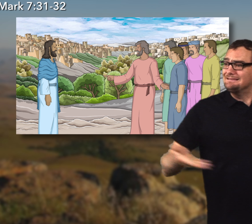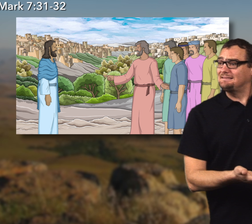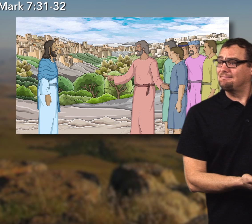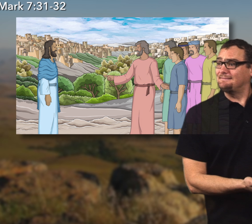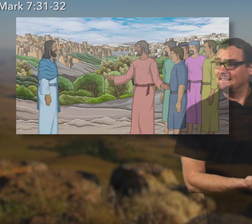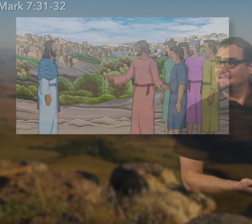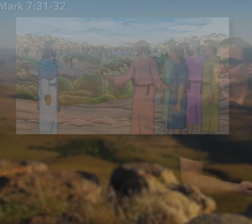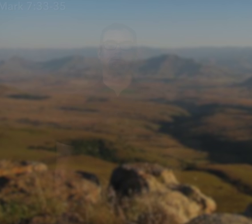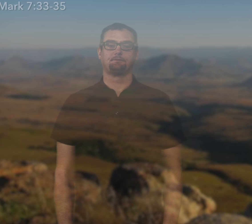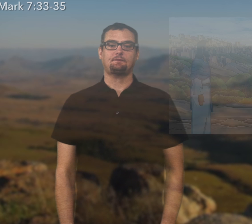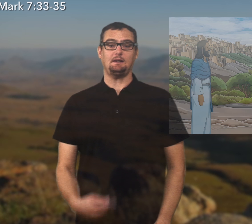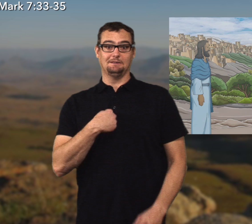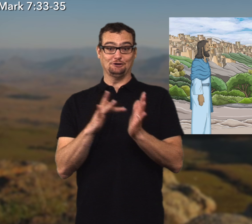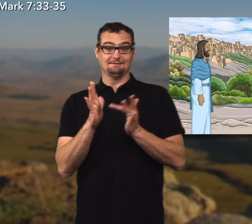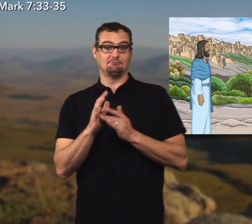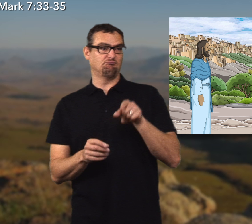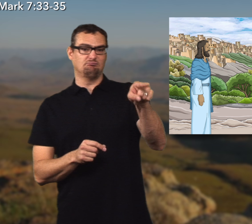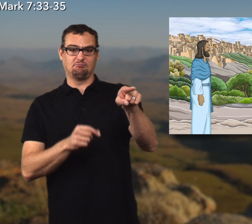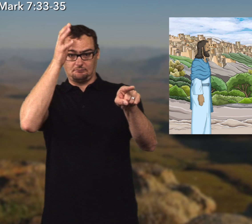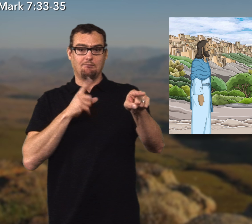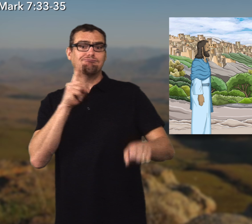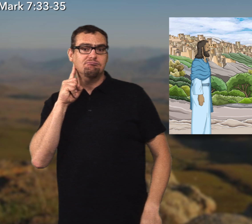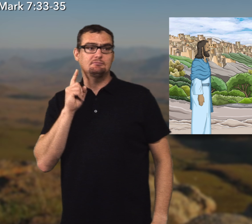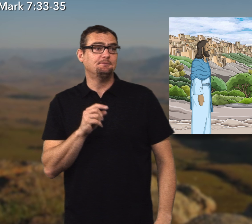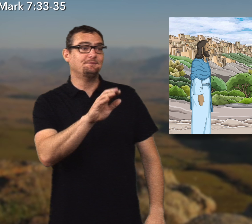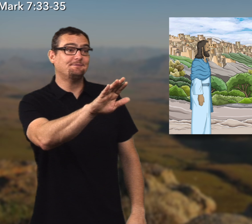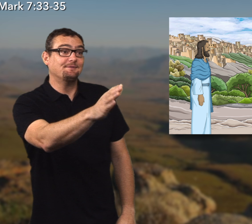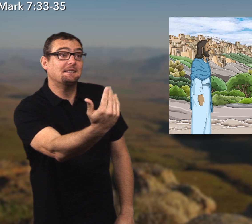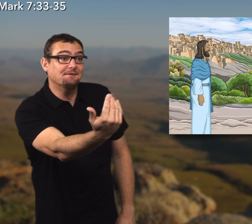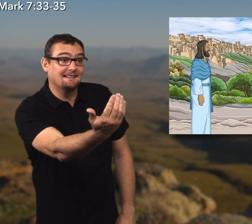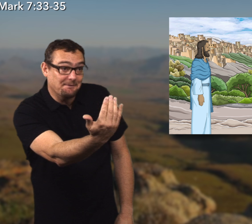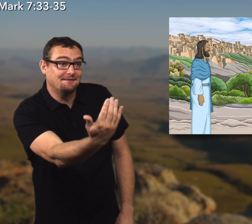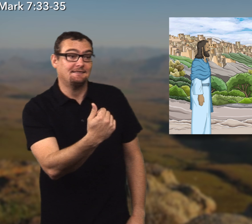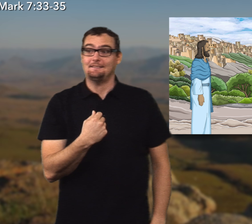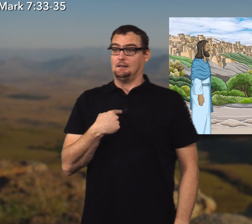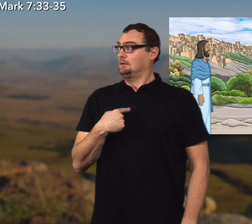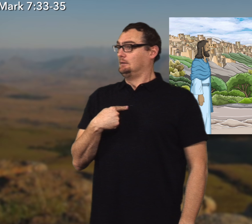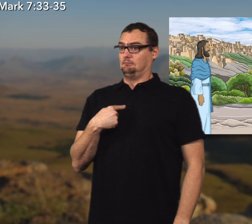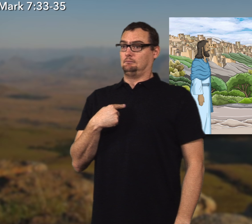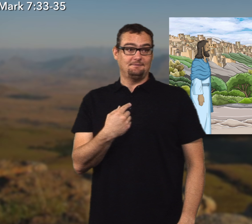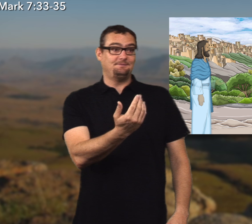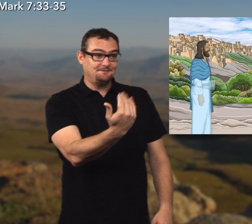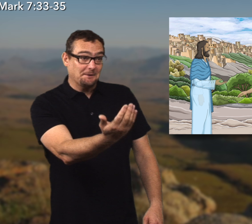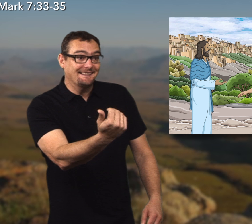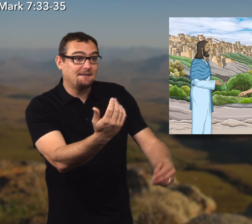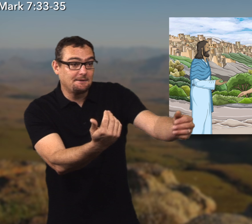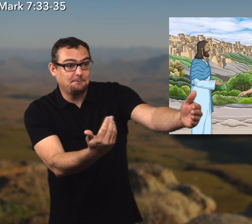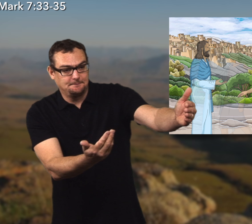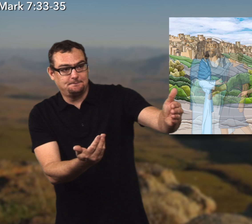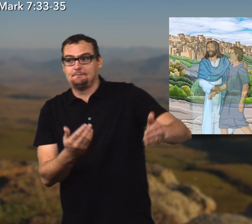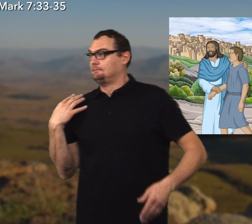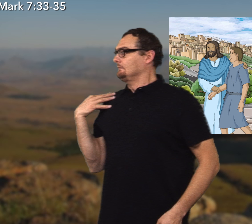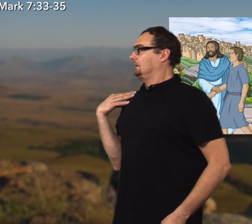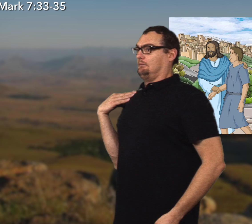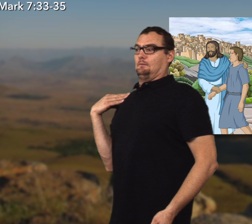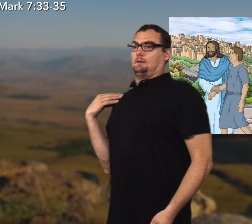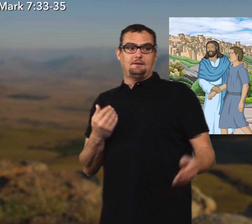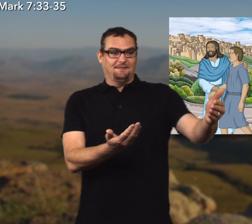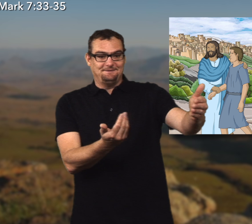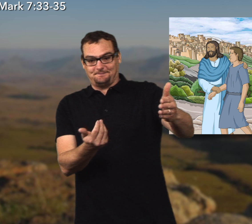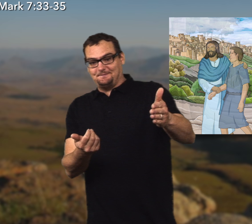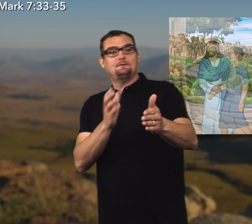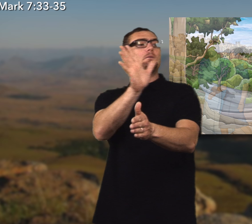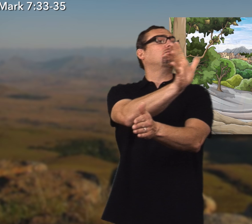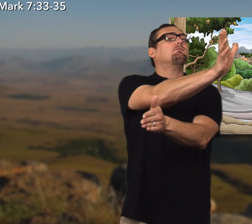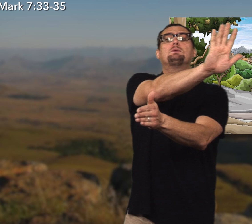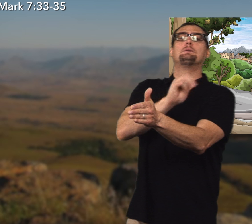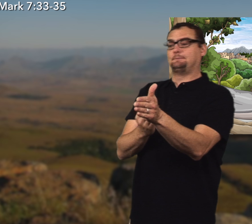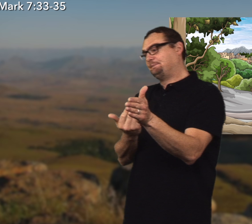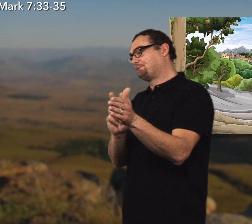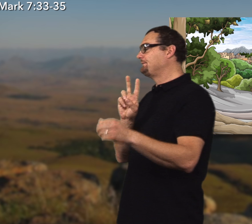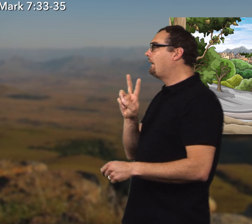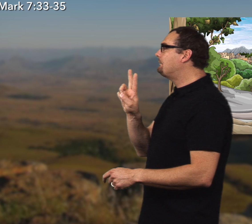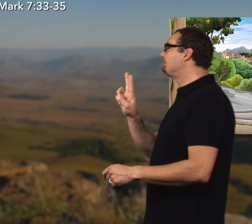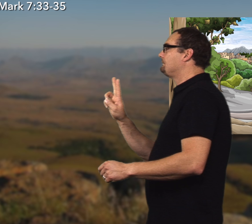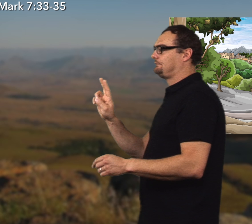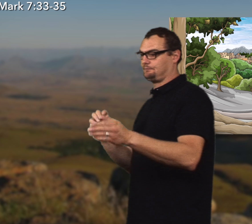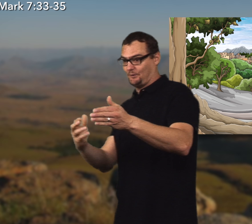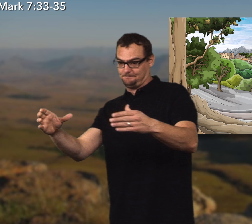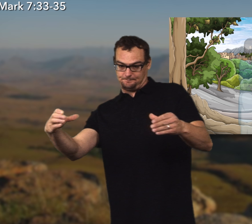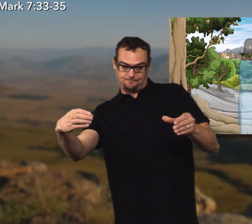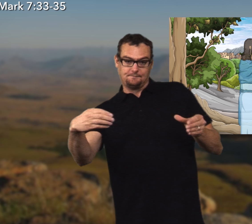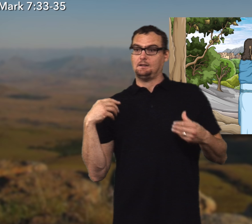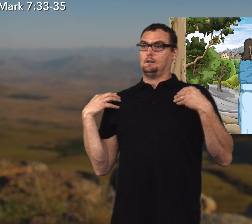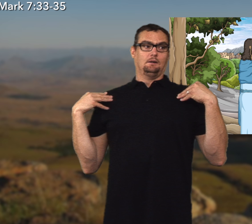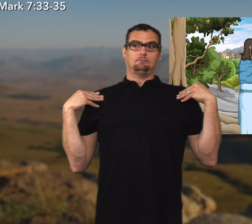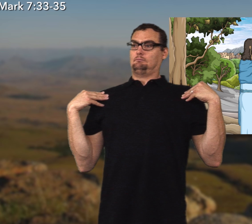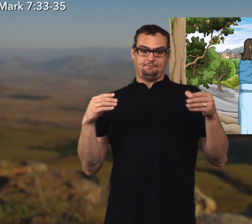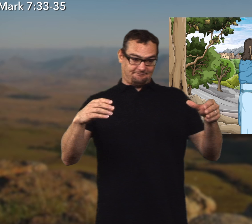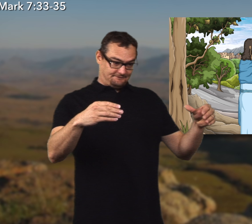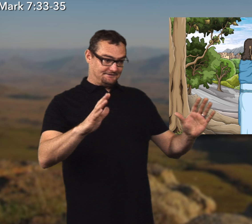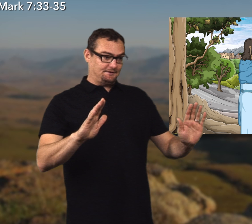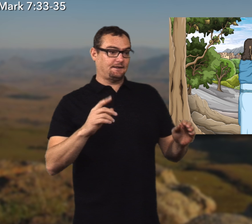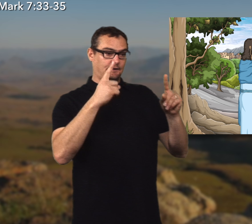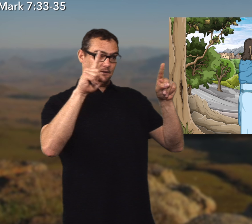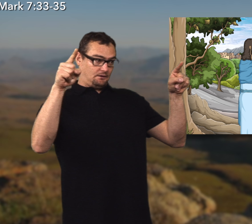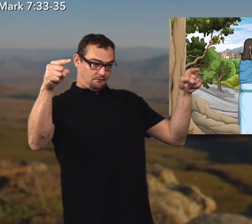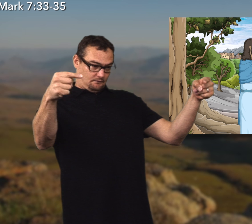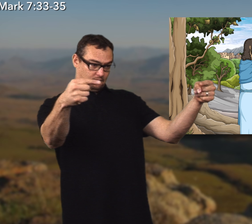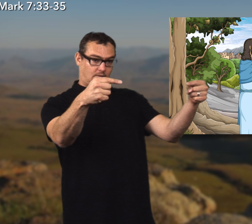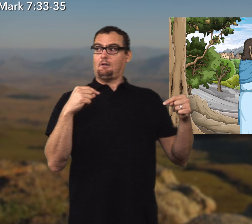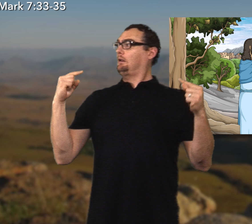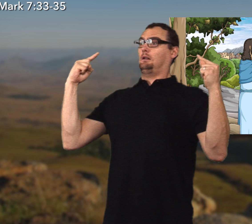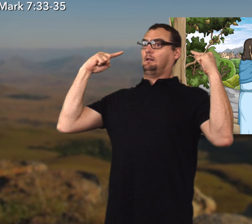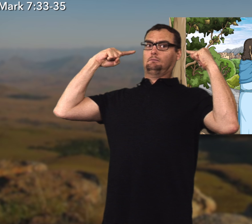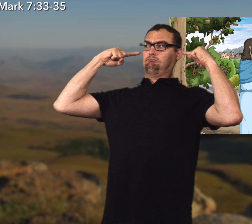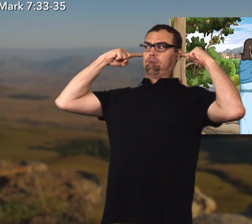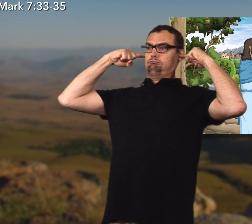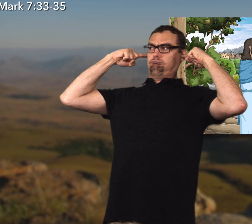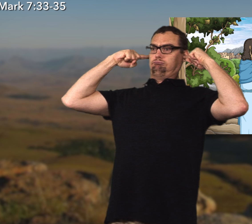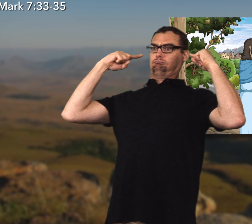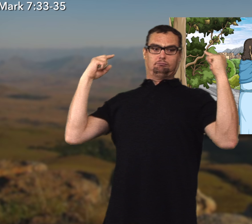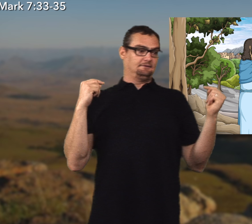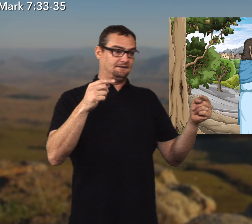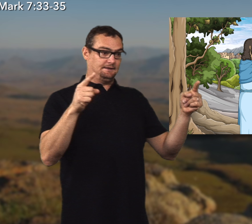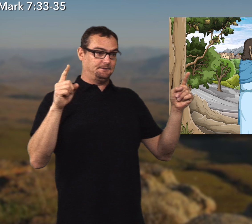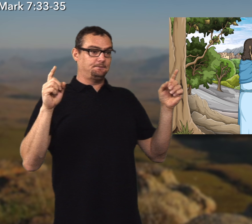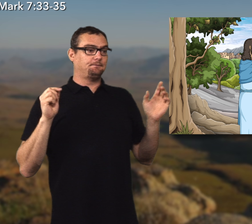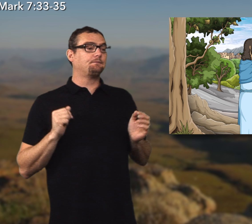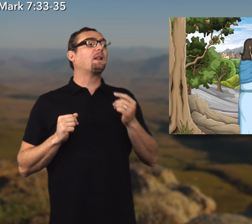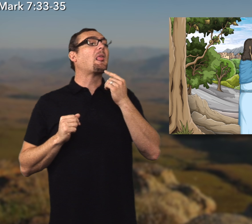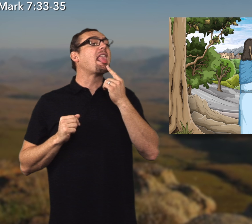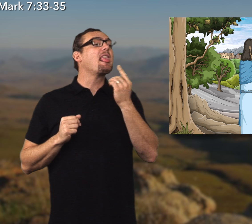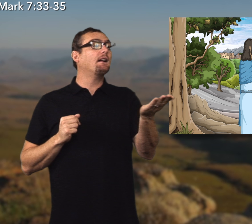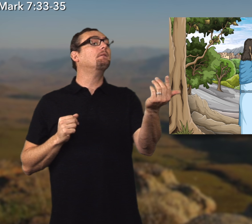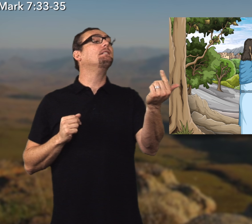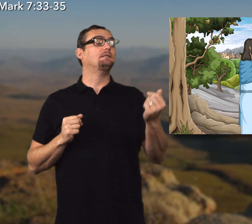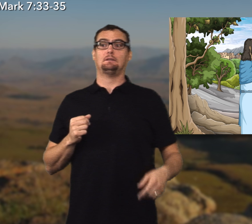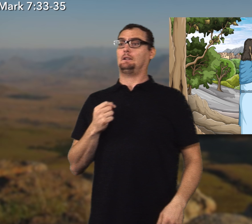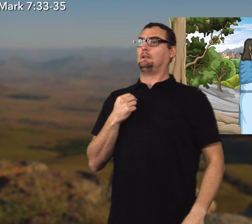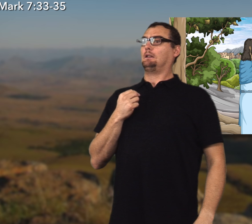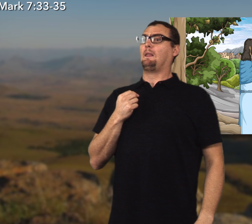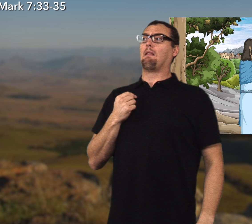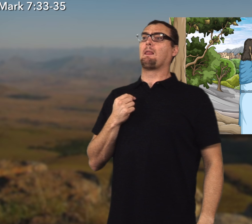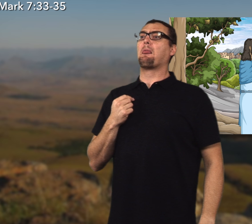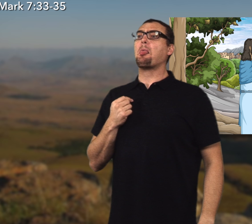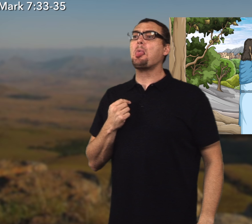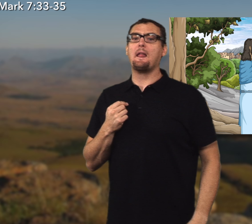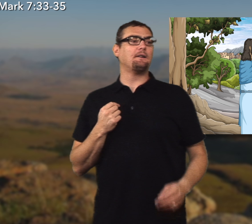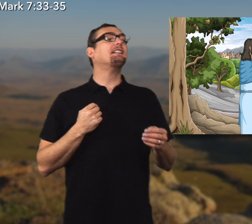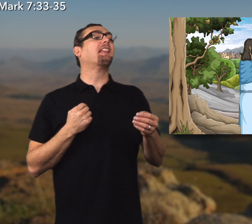So Jesus took him aside privately, away from the crowd, and put His fingers into the man’s ears.